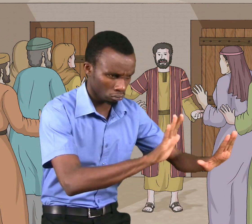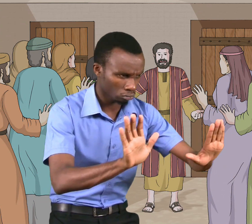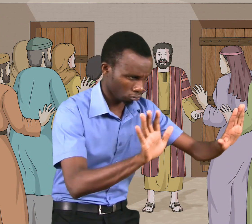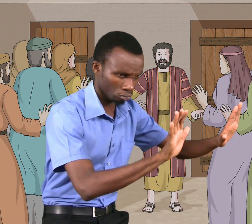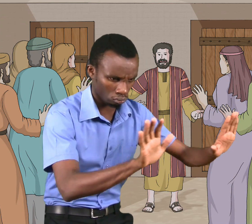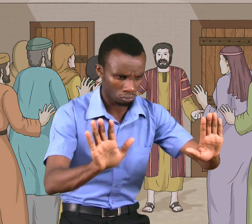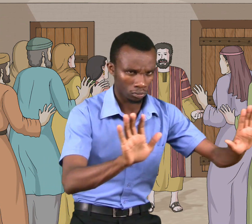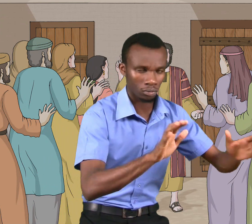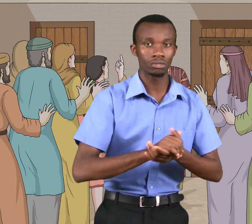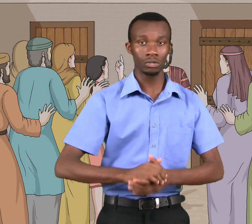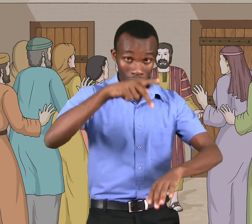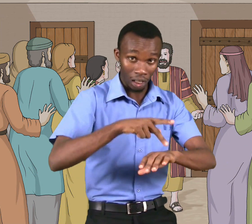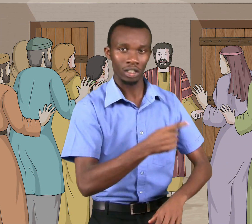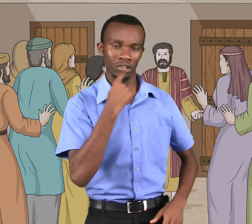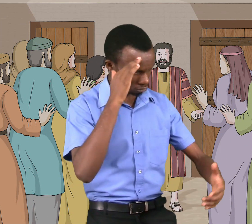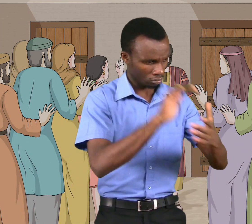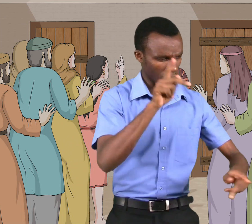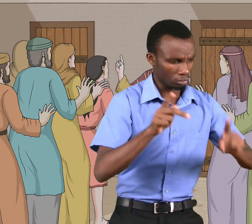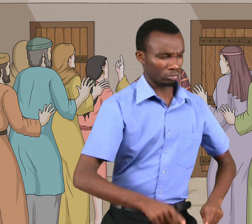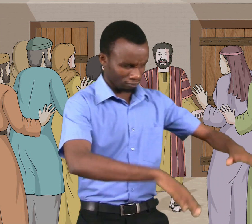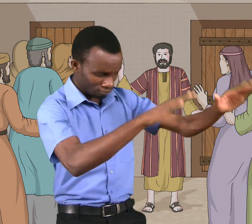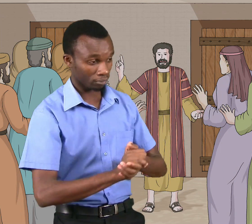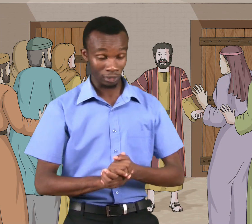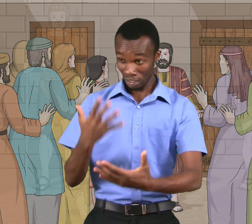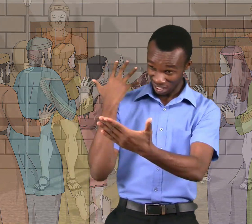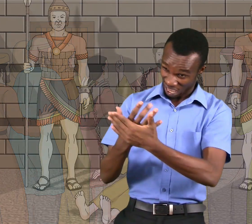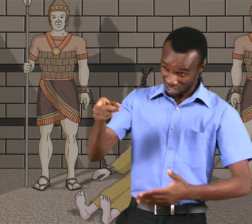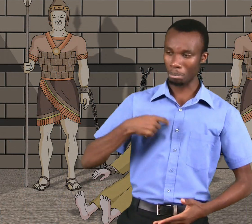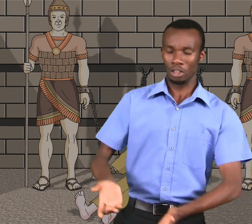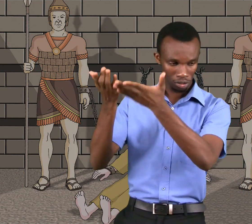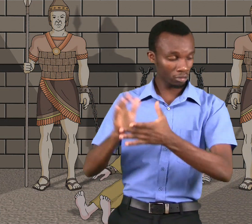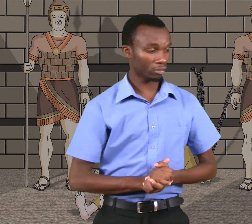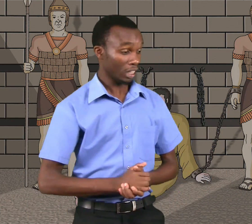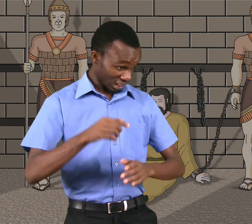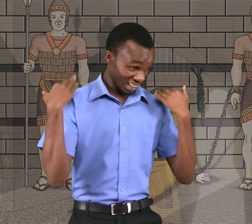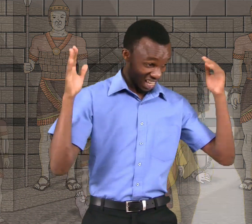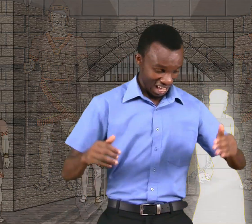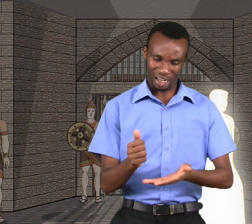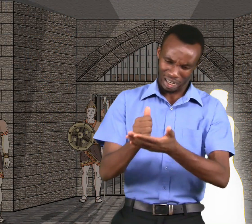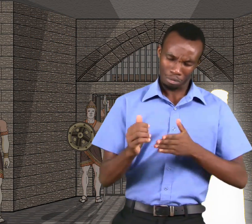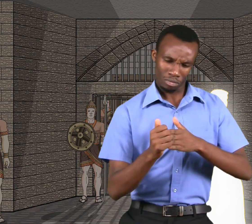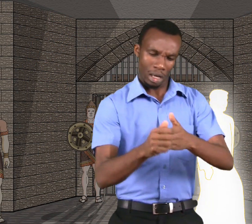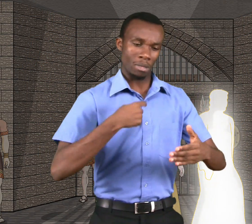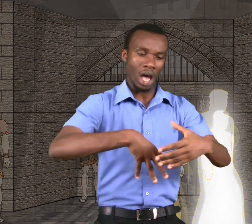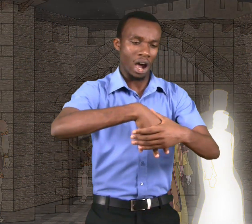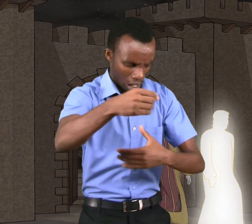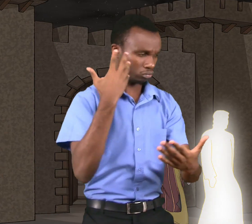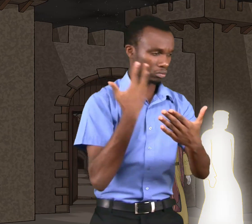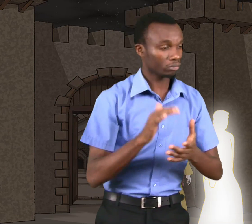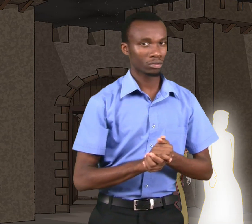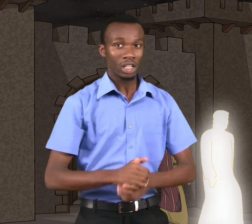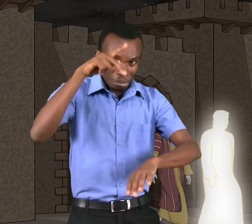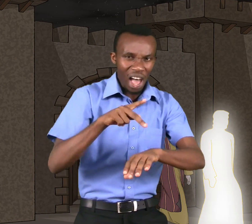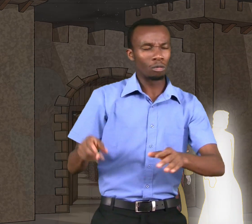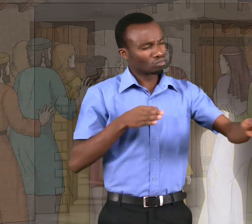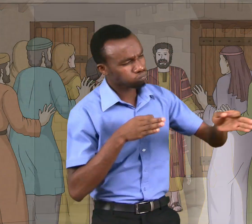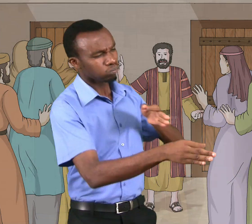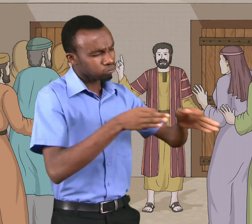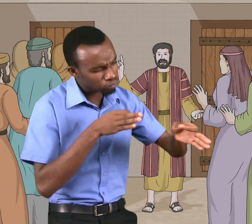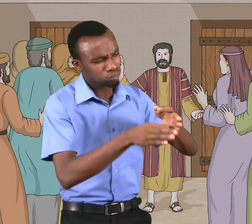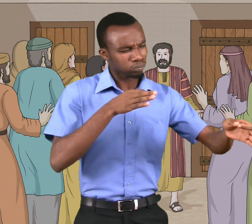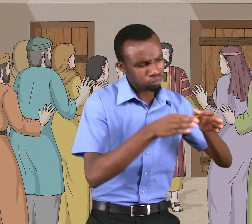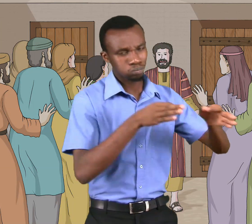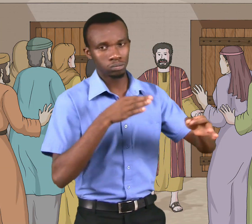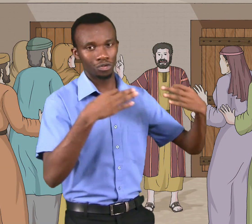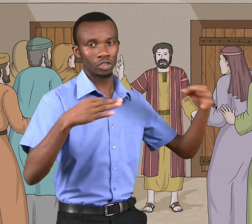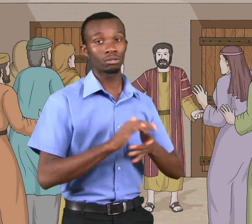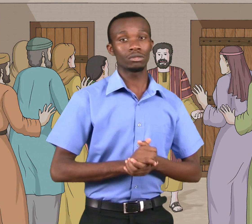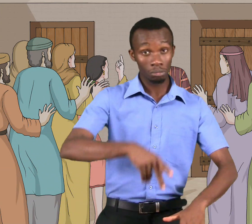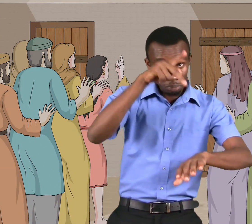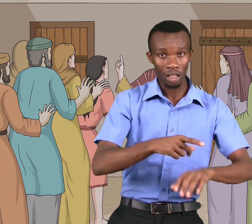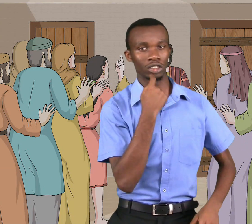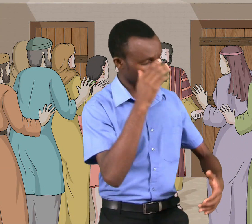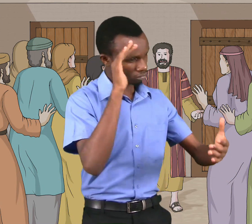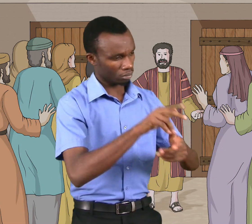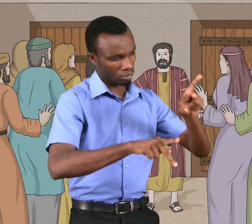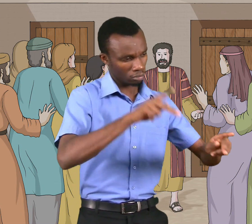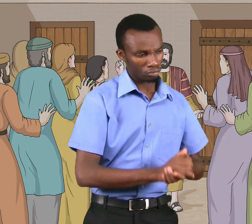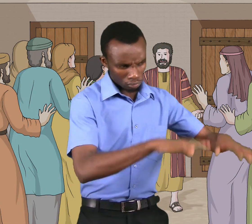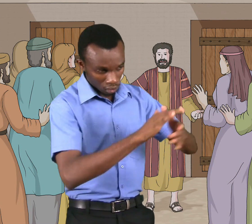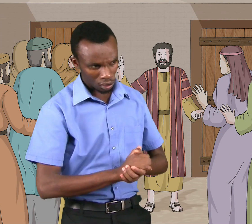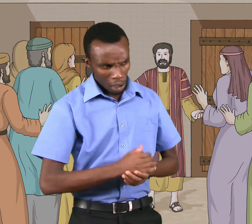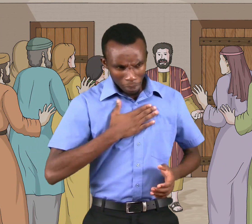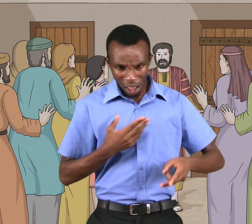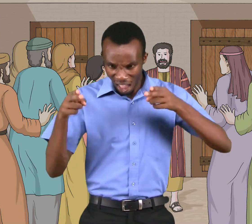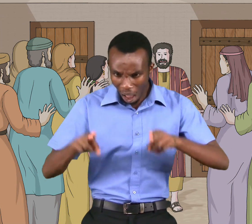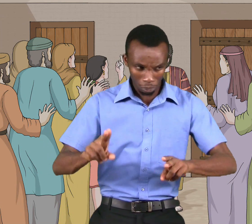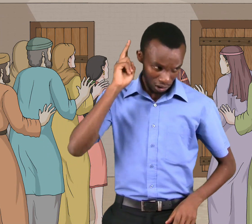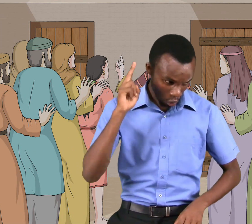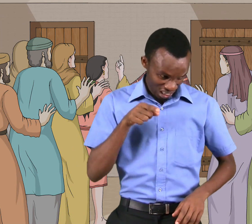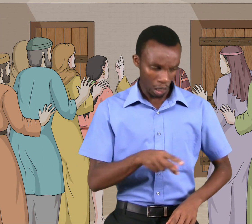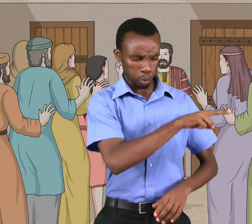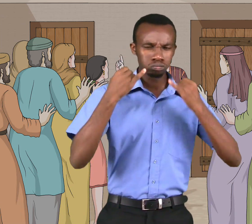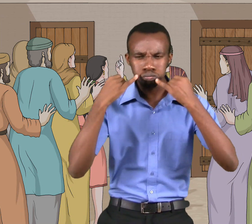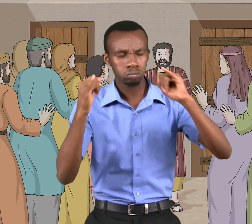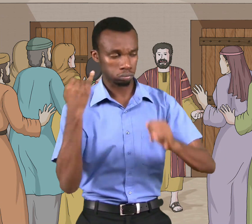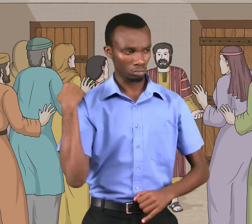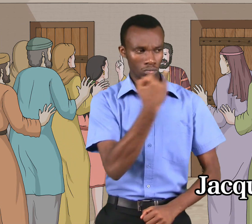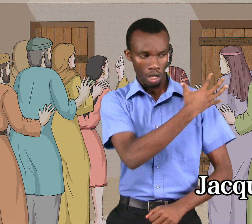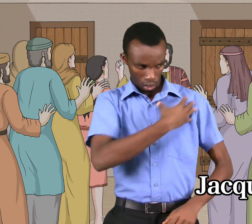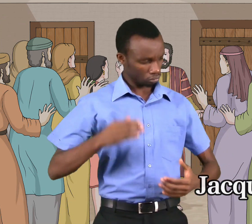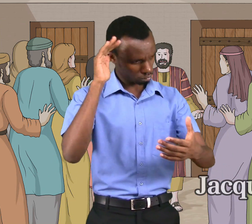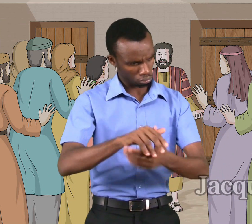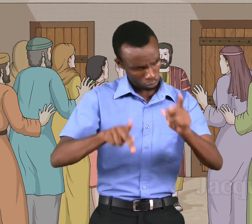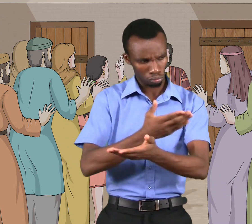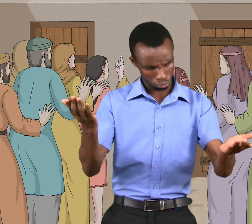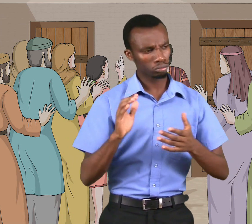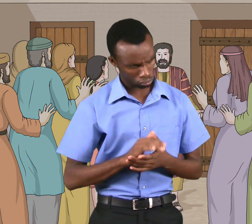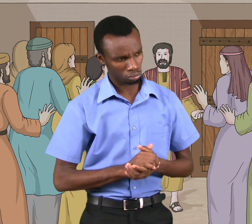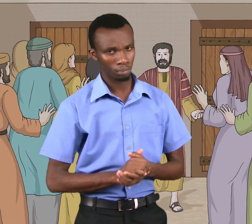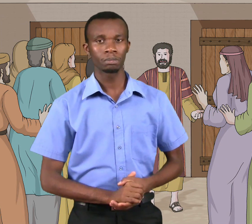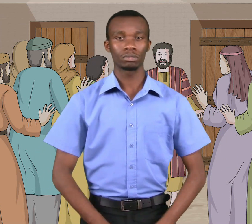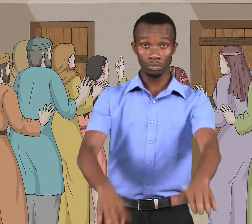Peter motioned with his hand for silence, and he described how the Lord had brought him out of the prison.